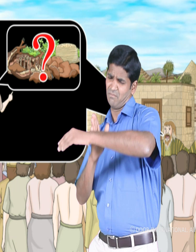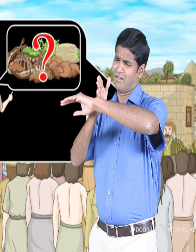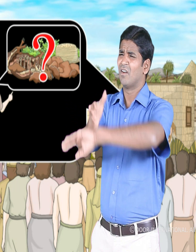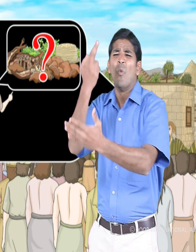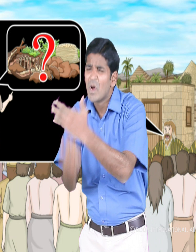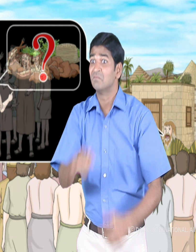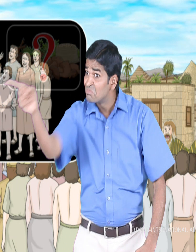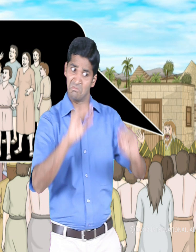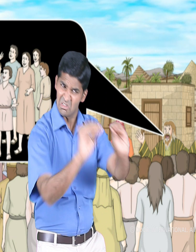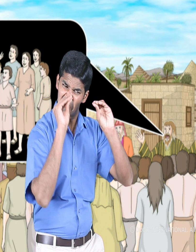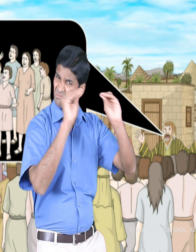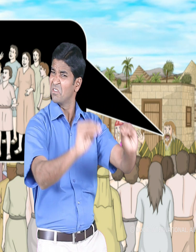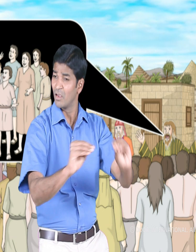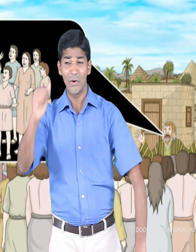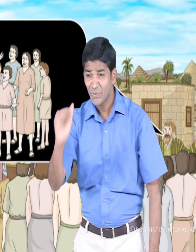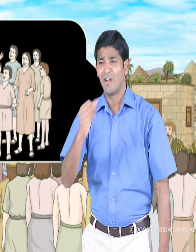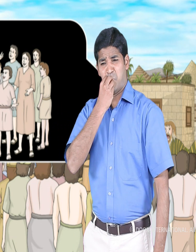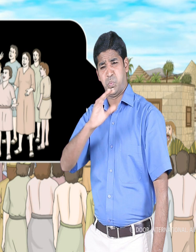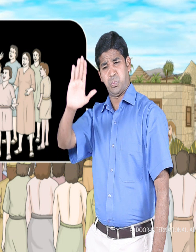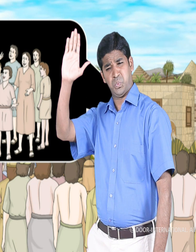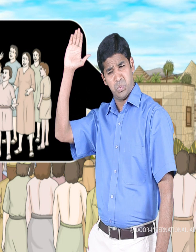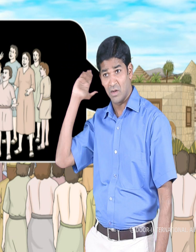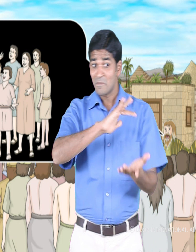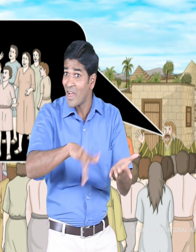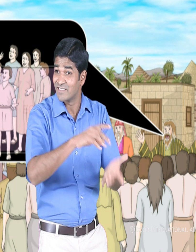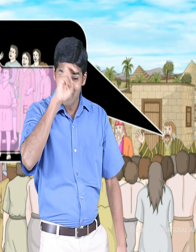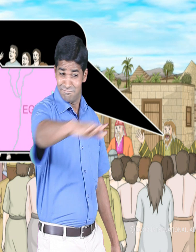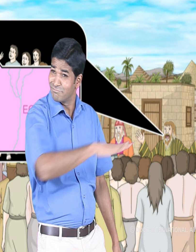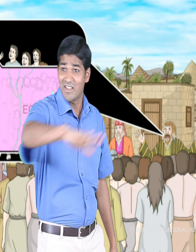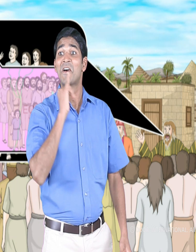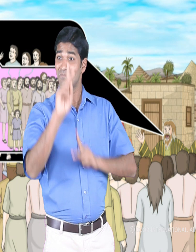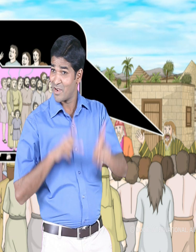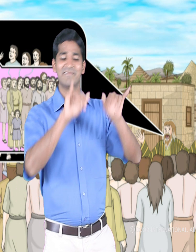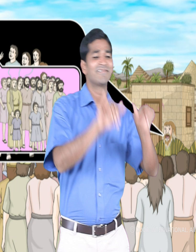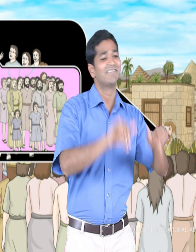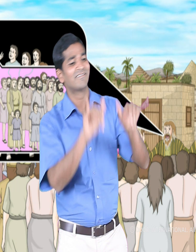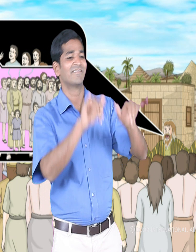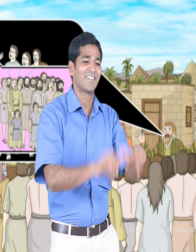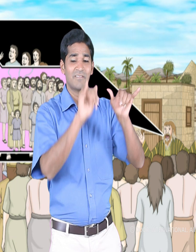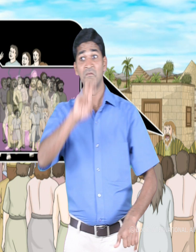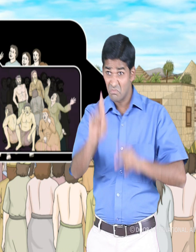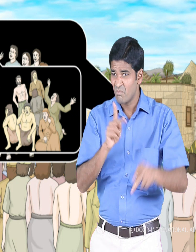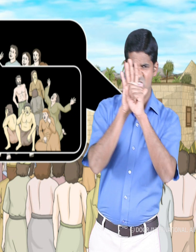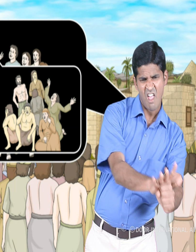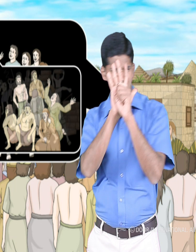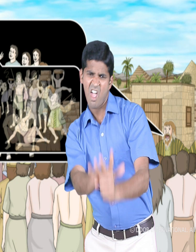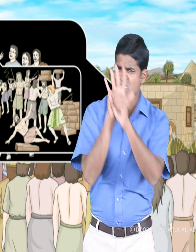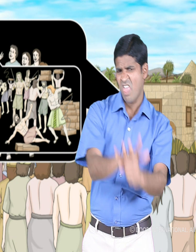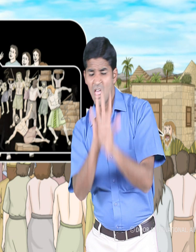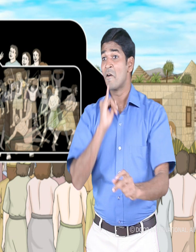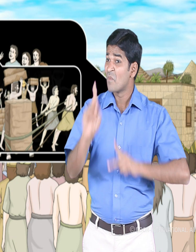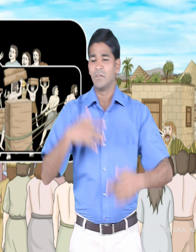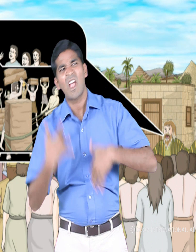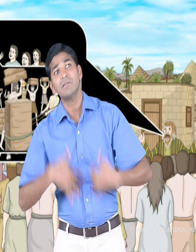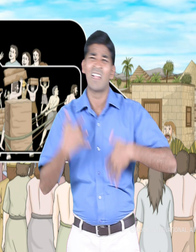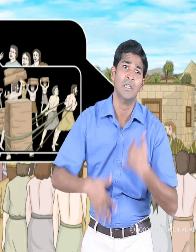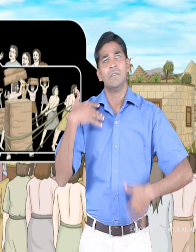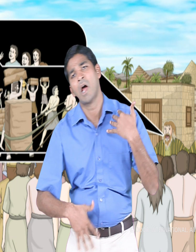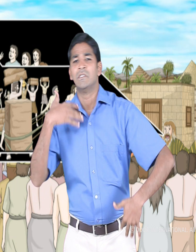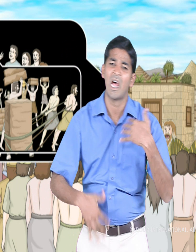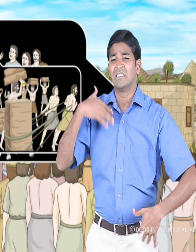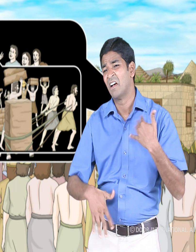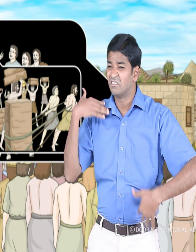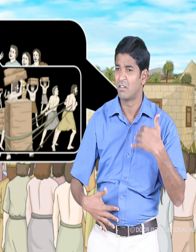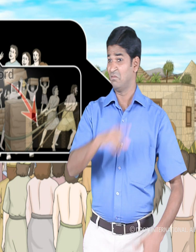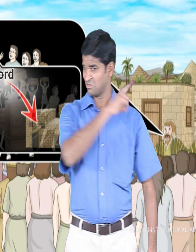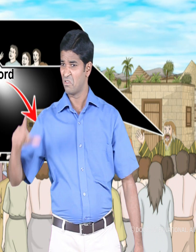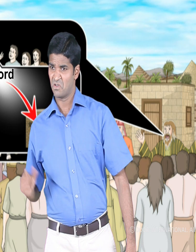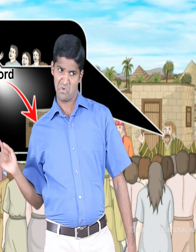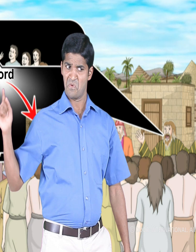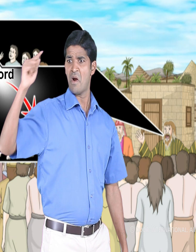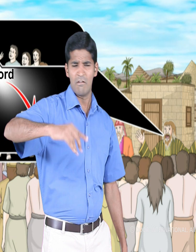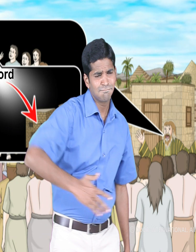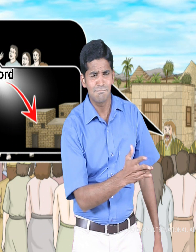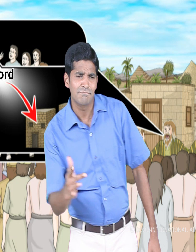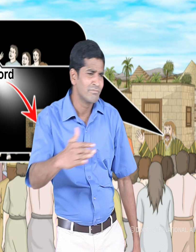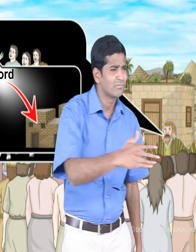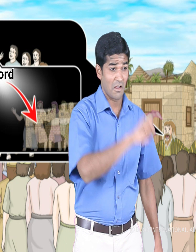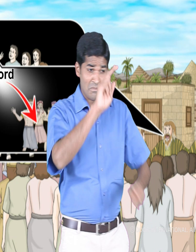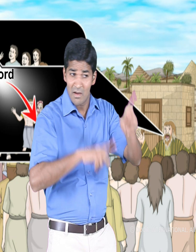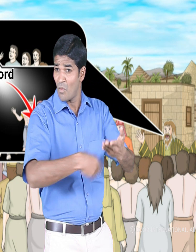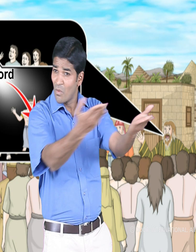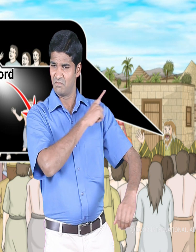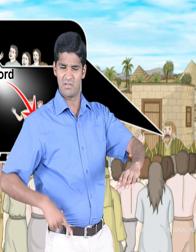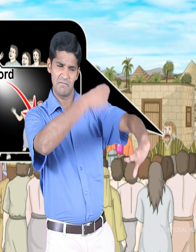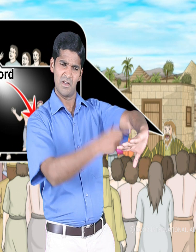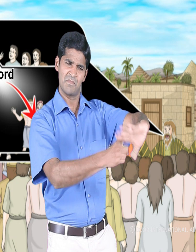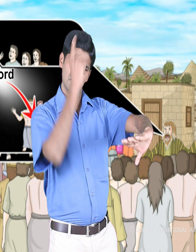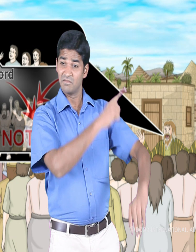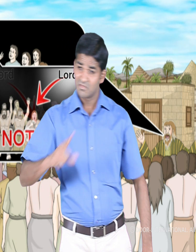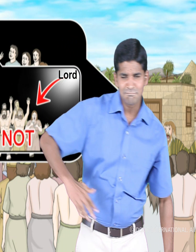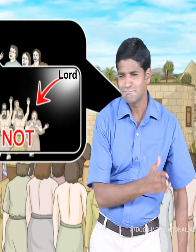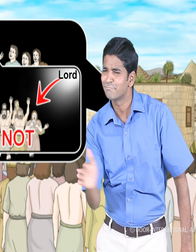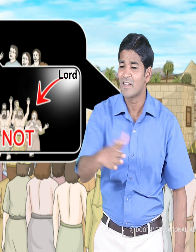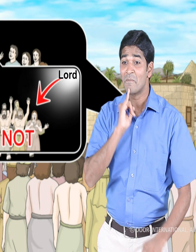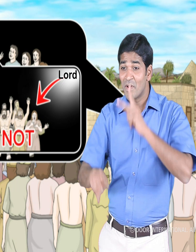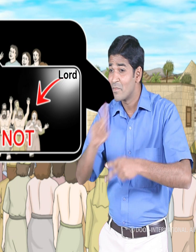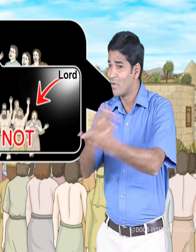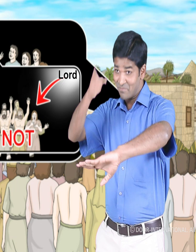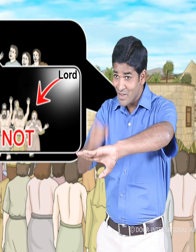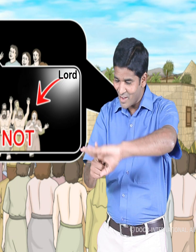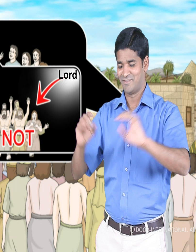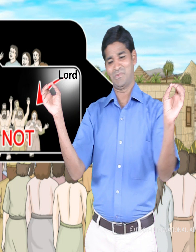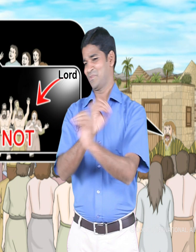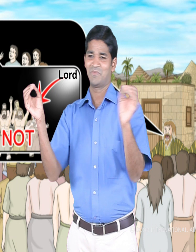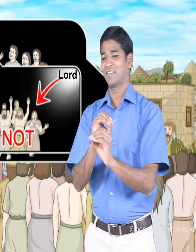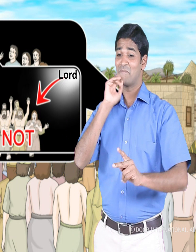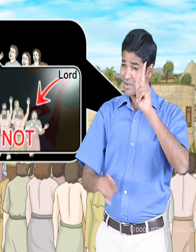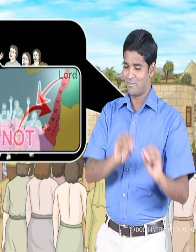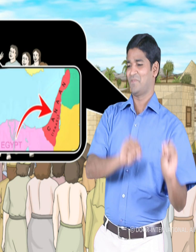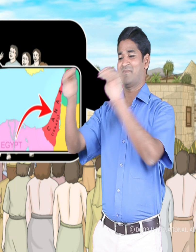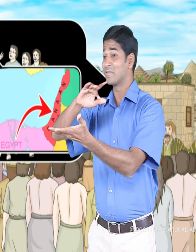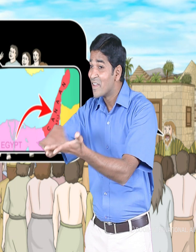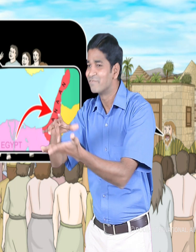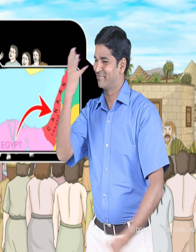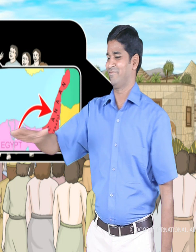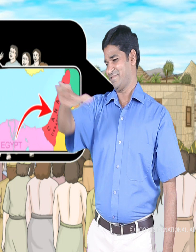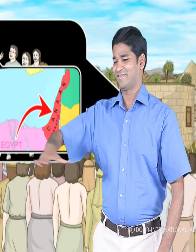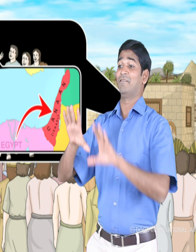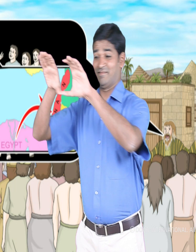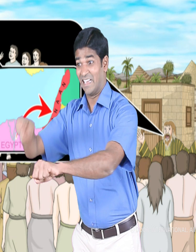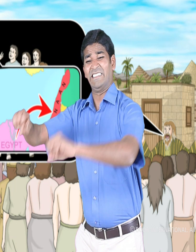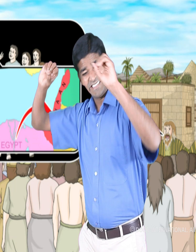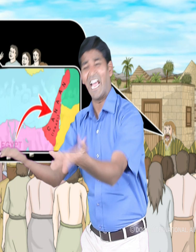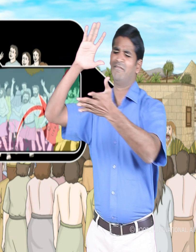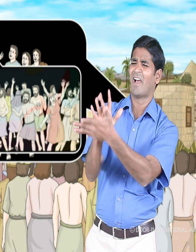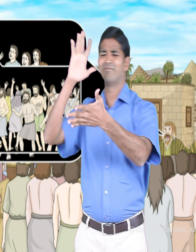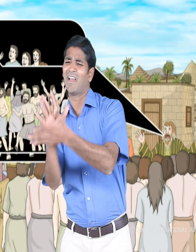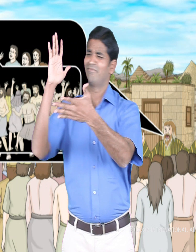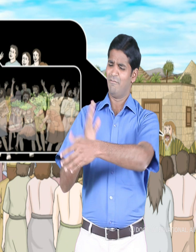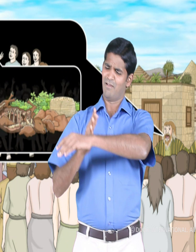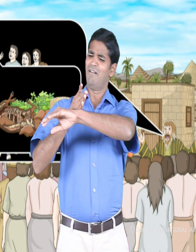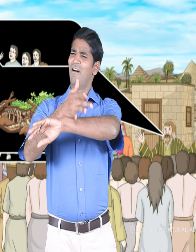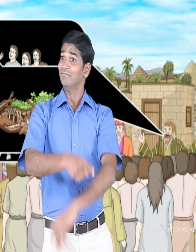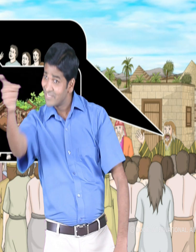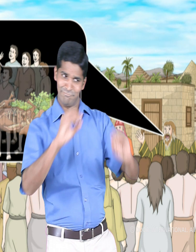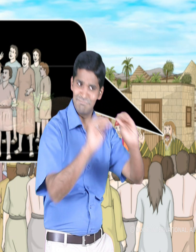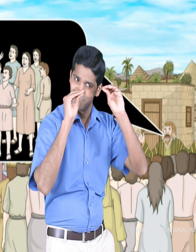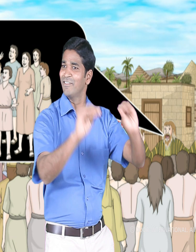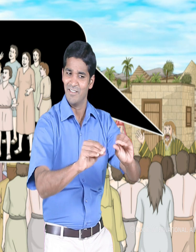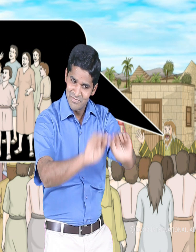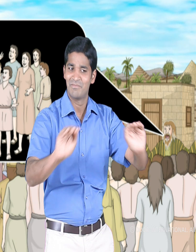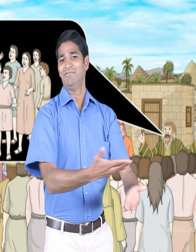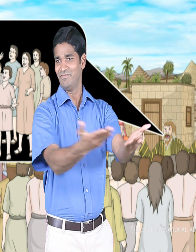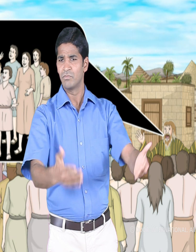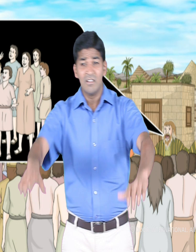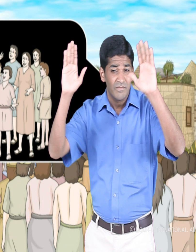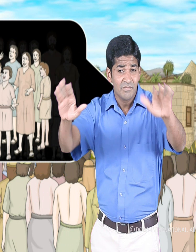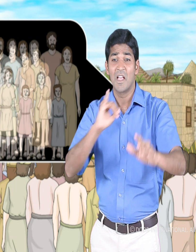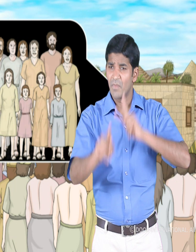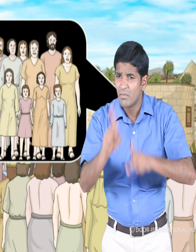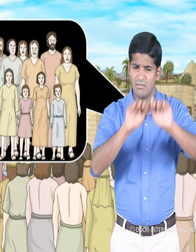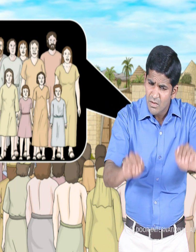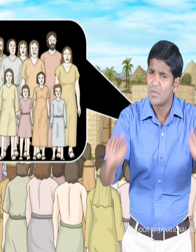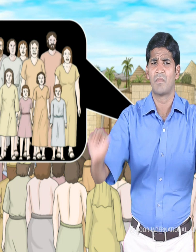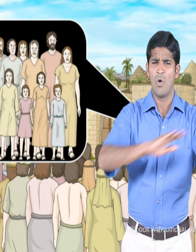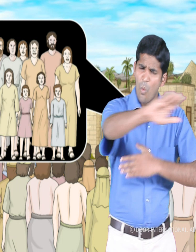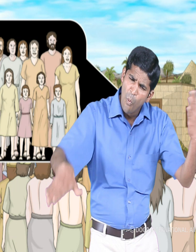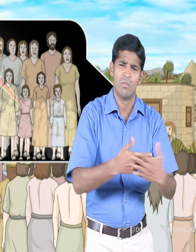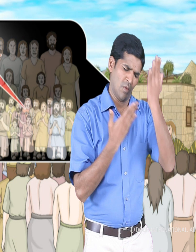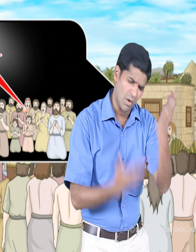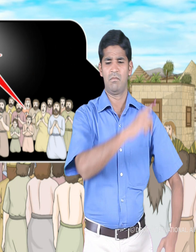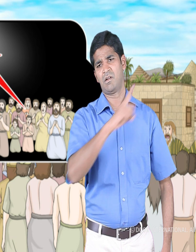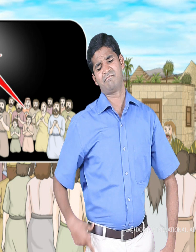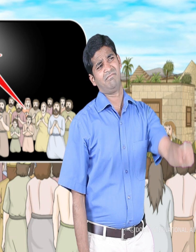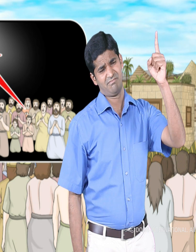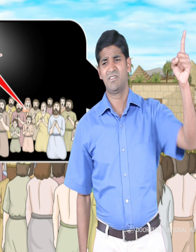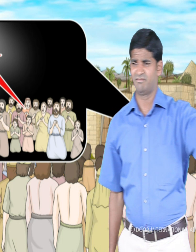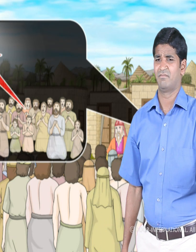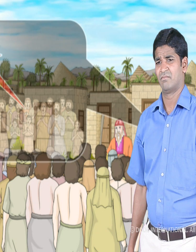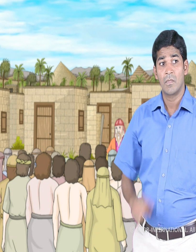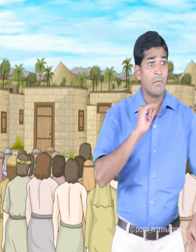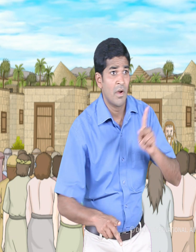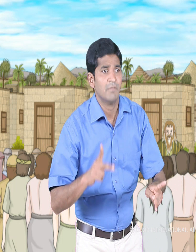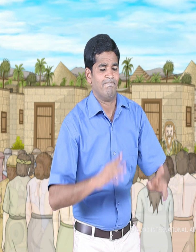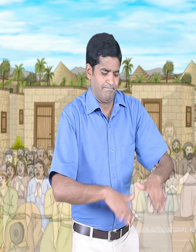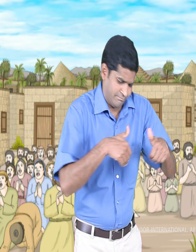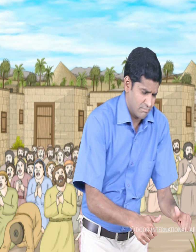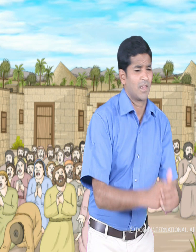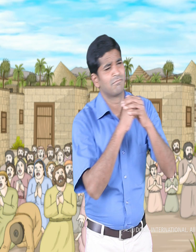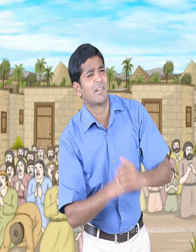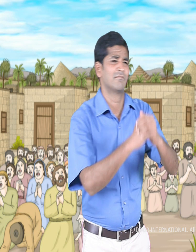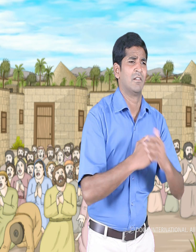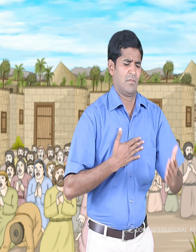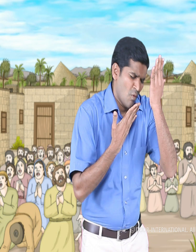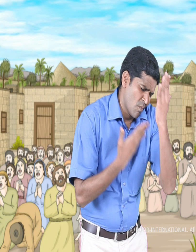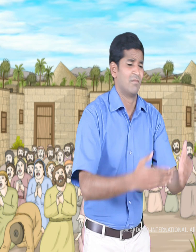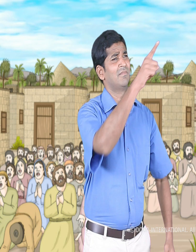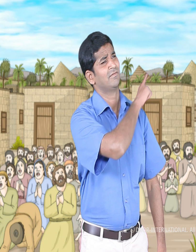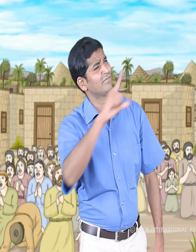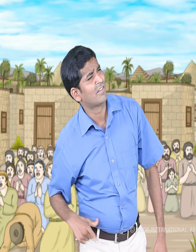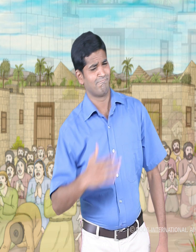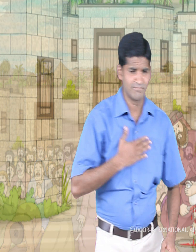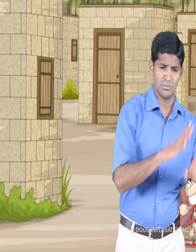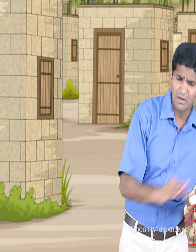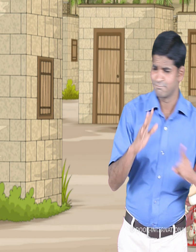you are to reply, ‘It is the Passover sacrifice to the LORD, who passed over the houses of the Israelites in Egypt when He struck down the Egyptians and spared our homes.’” Then the people bowed down and worshiped.